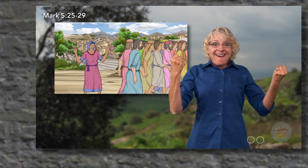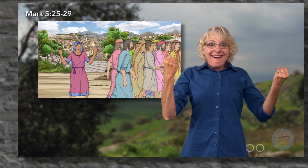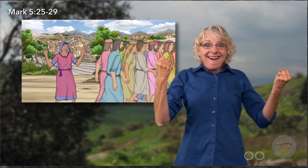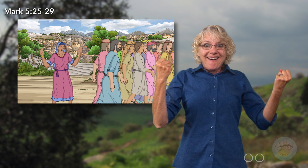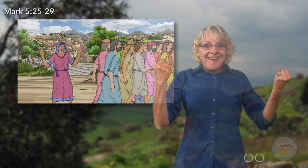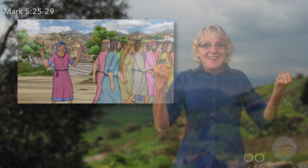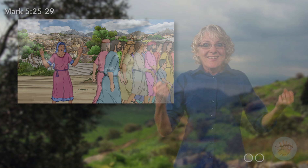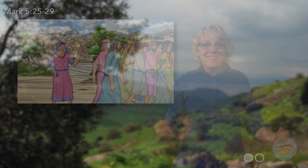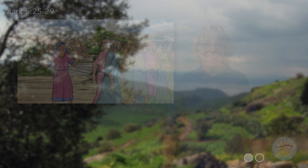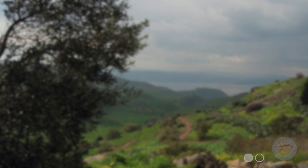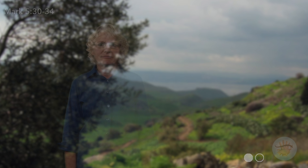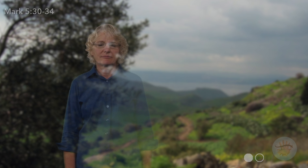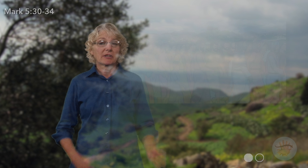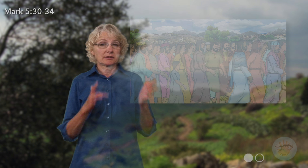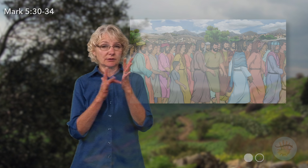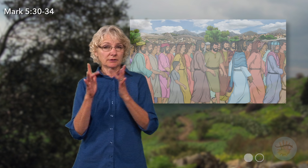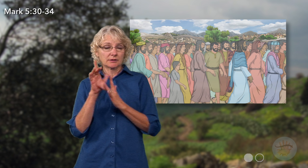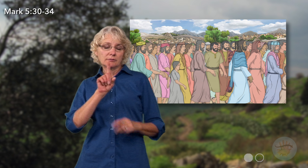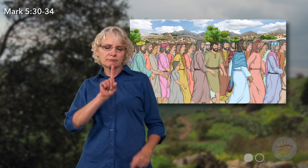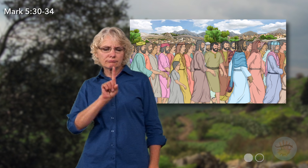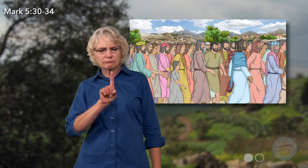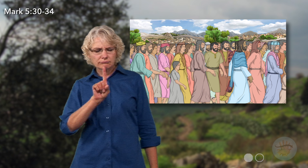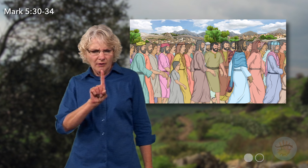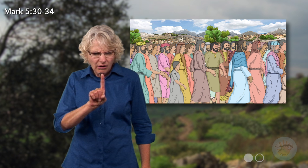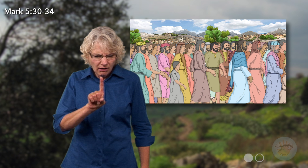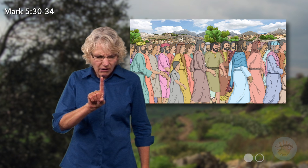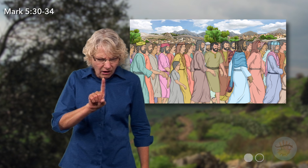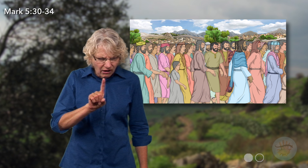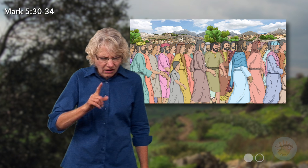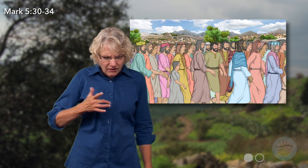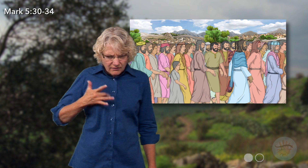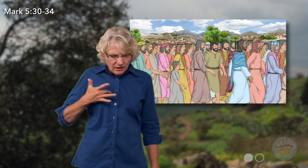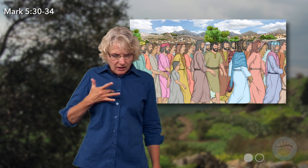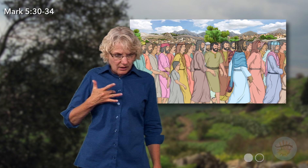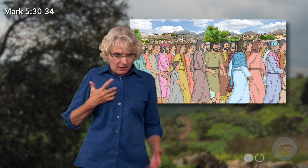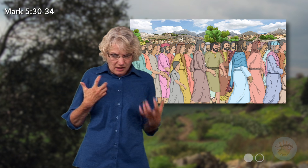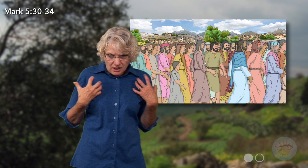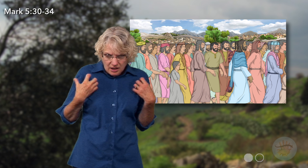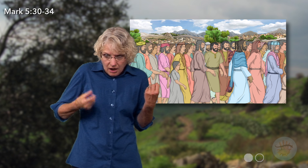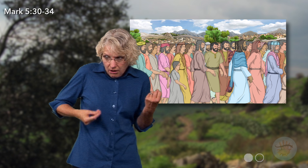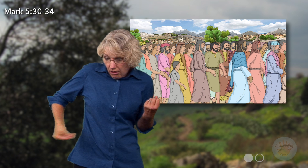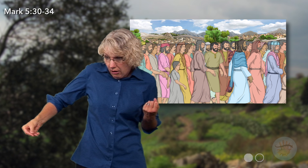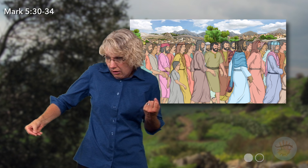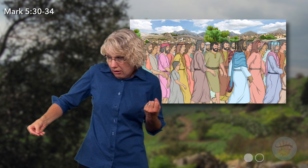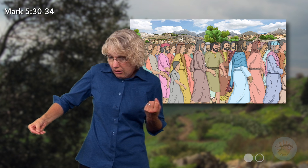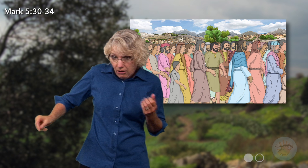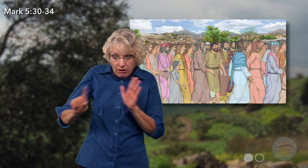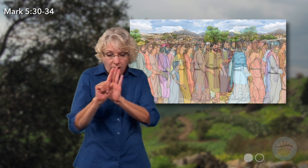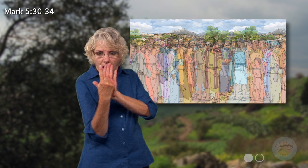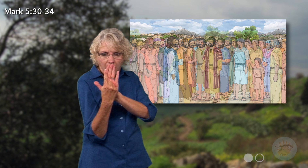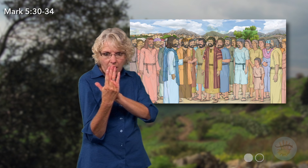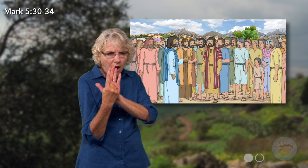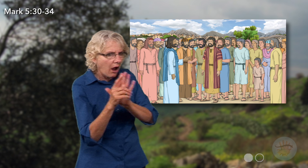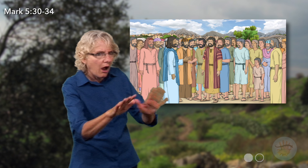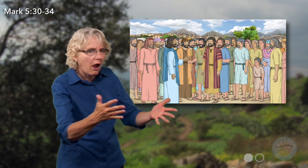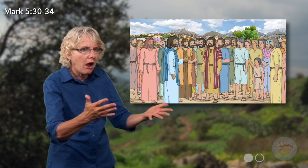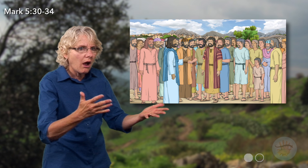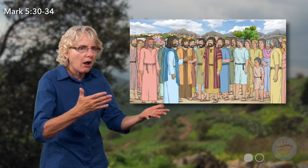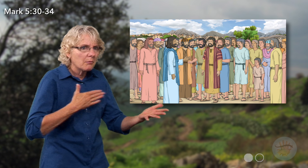At once Jesus was aware that power had gone out from Him.